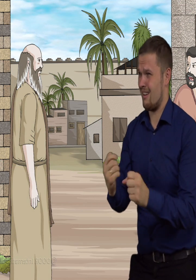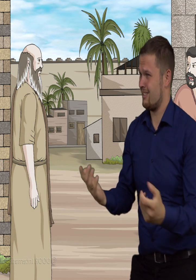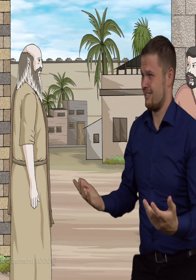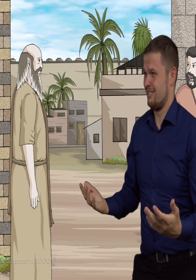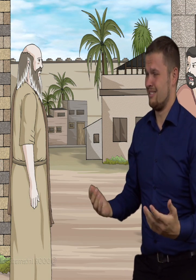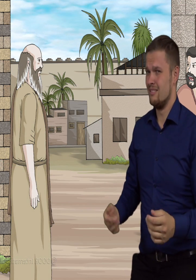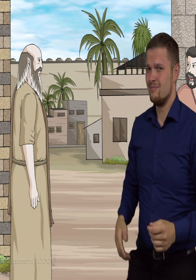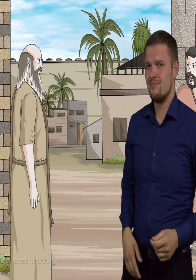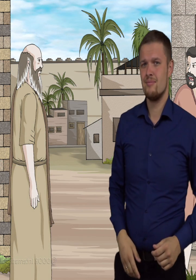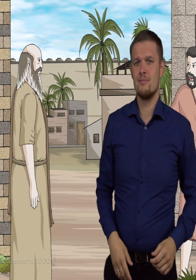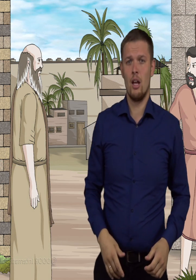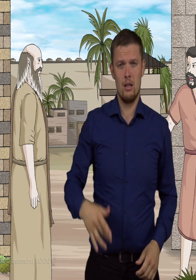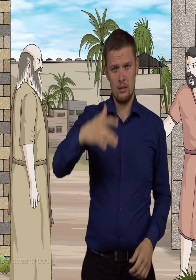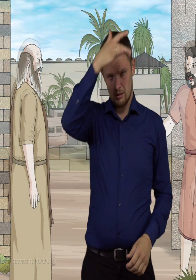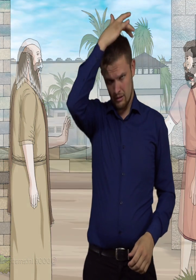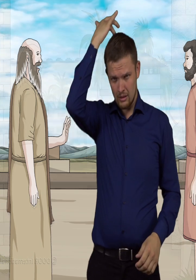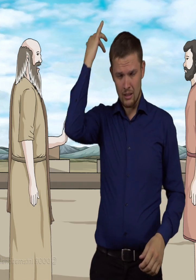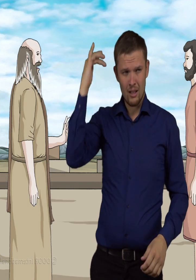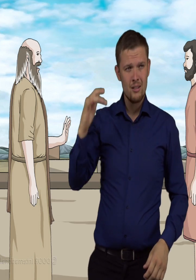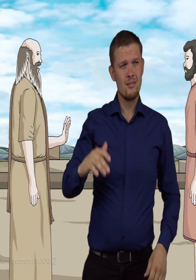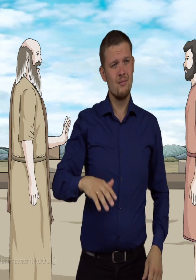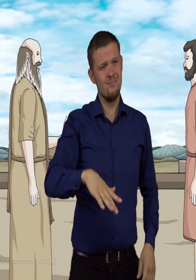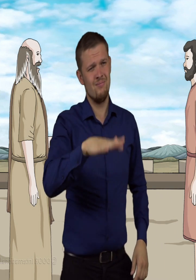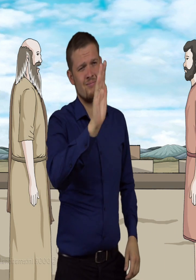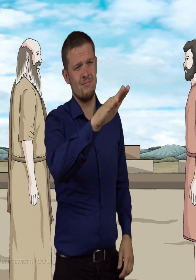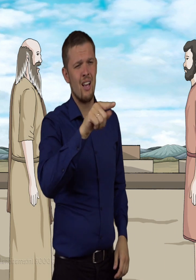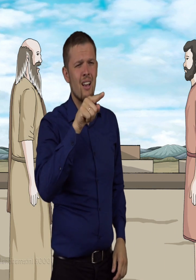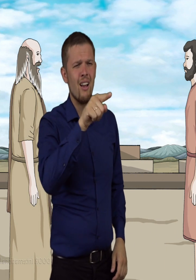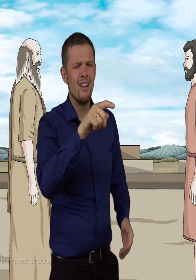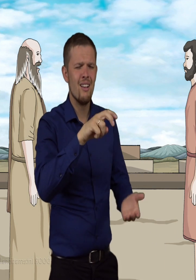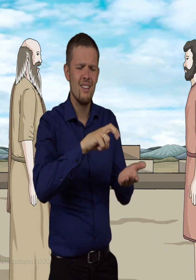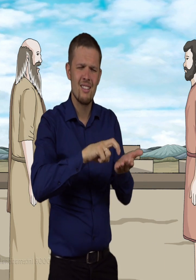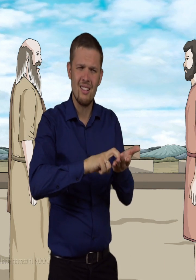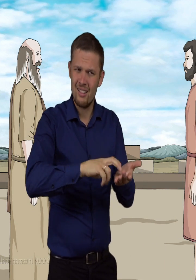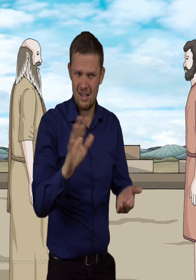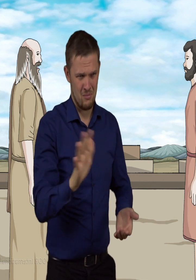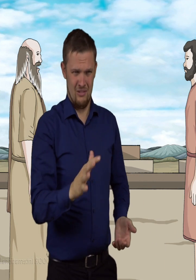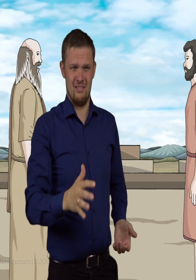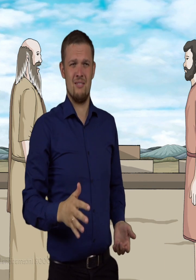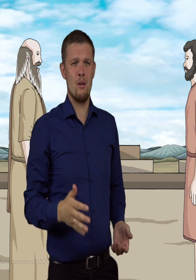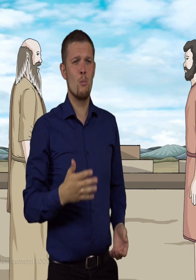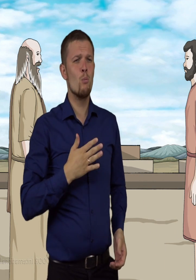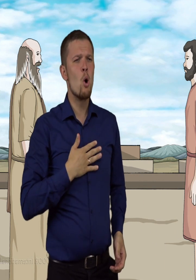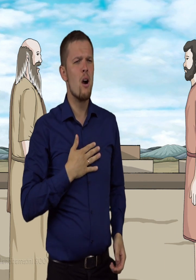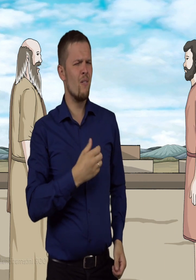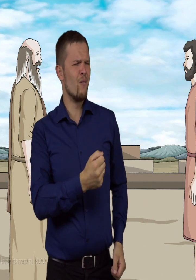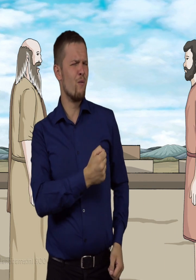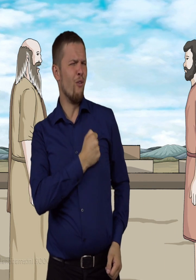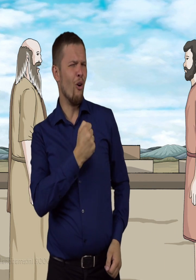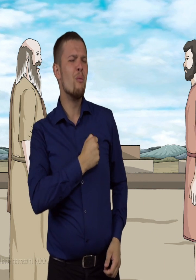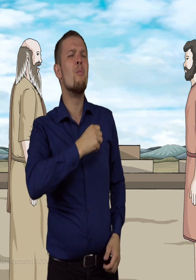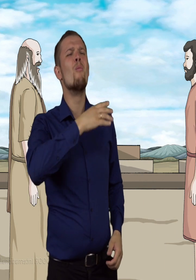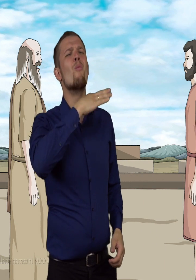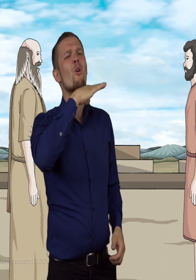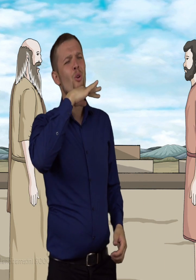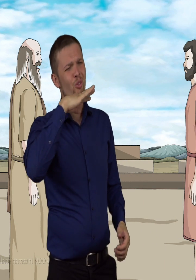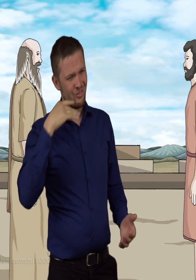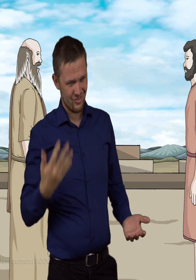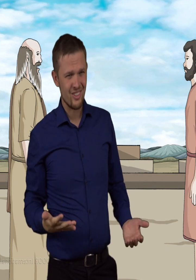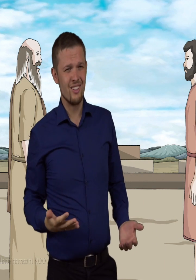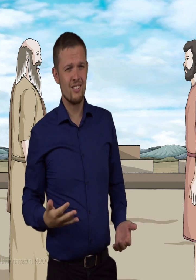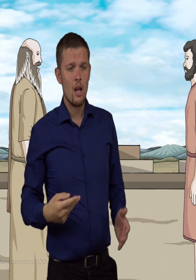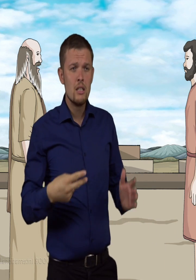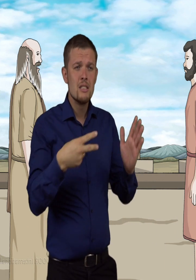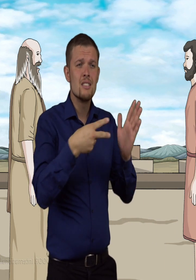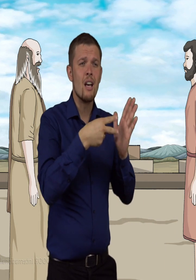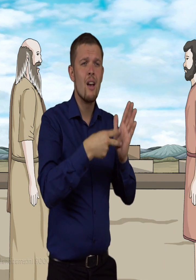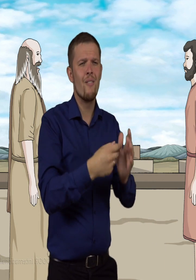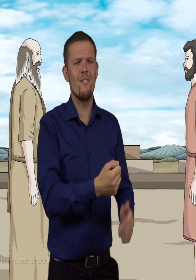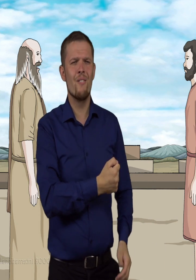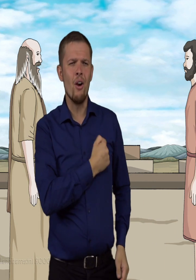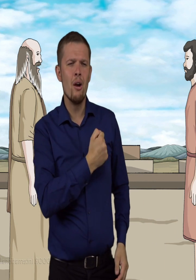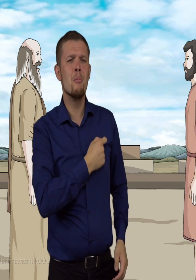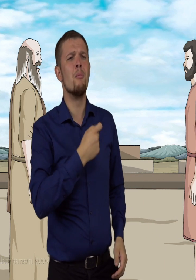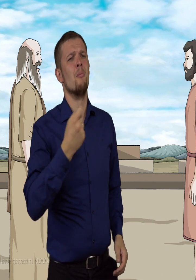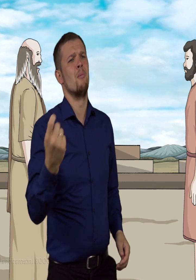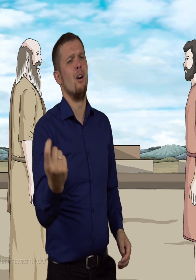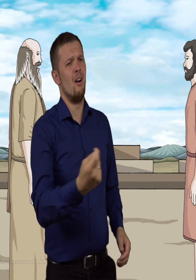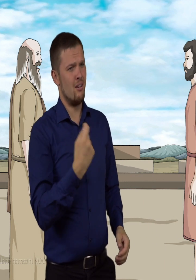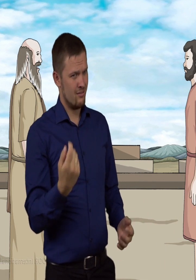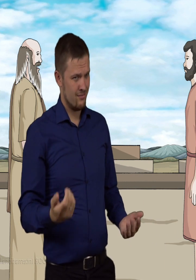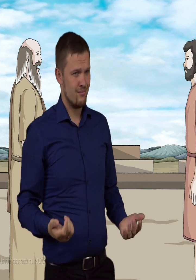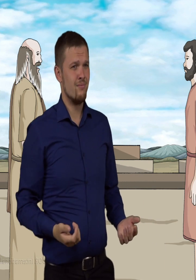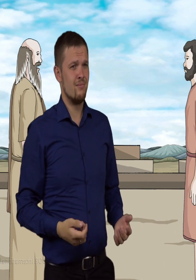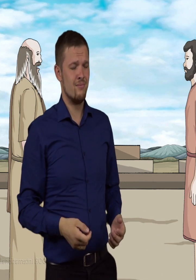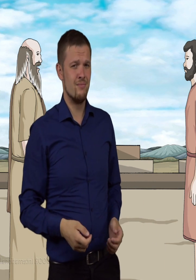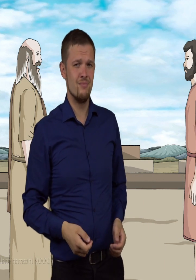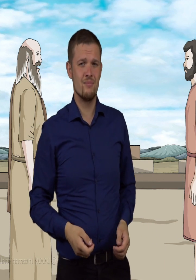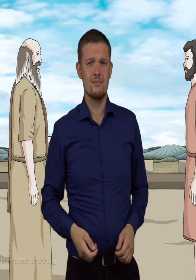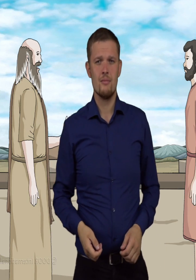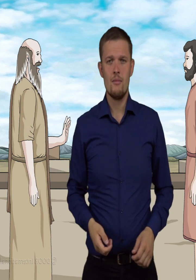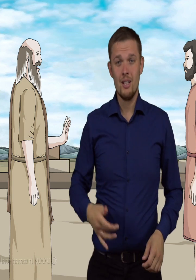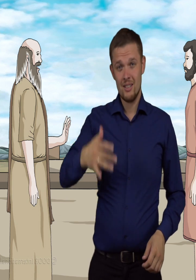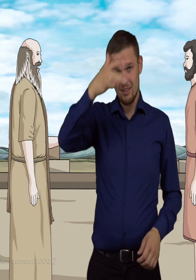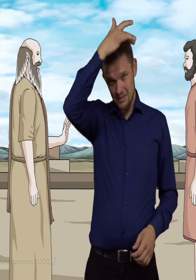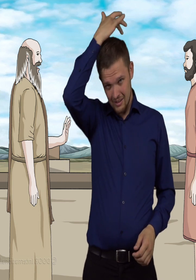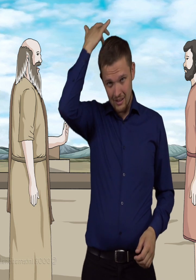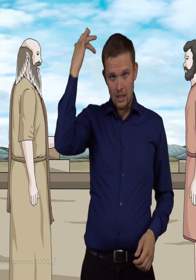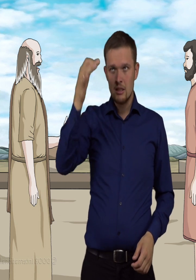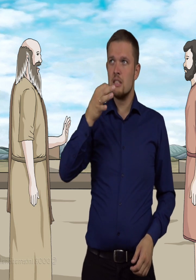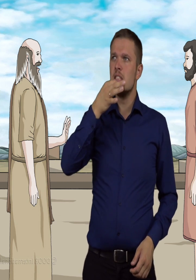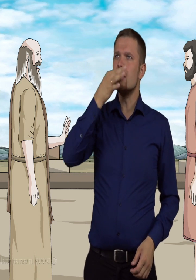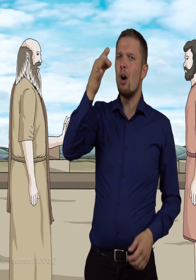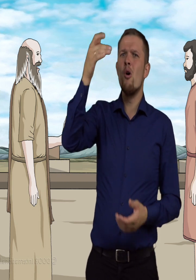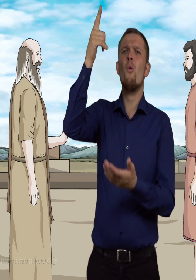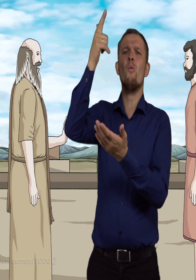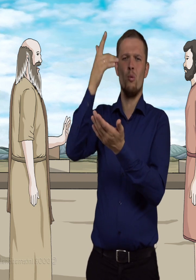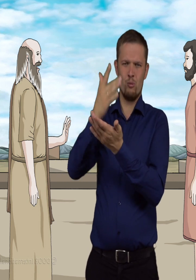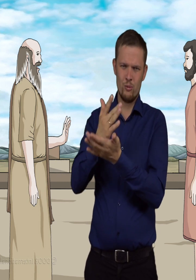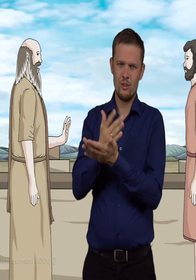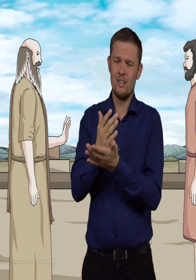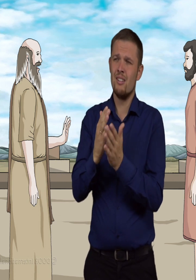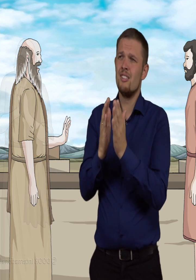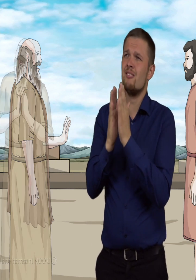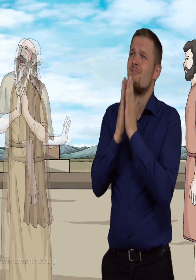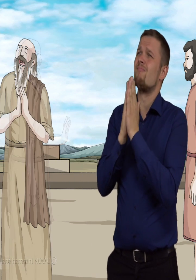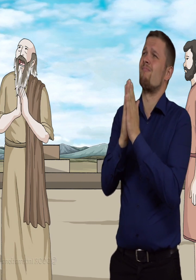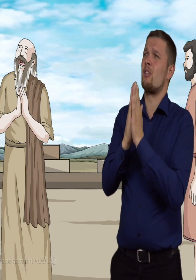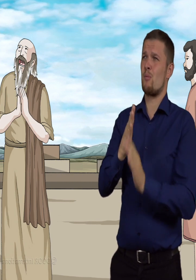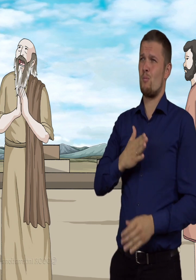“Do not be afraid,” Elisha answered, “for those who are with us are more than those who are with them.”